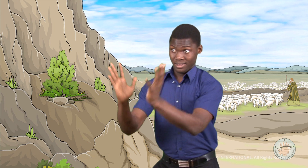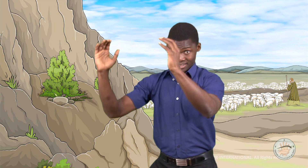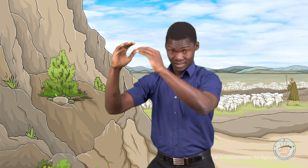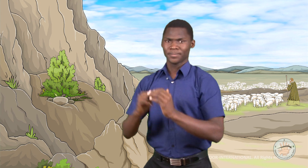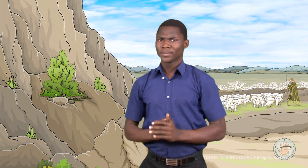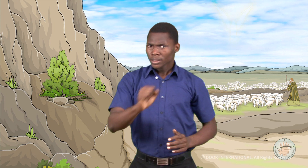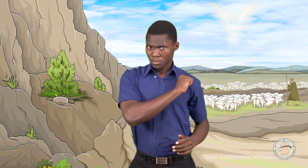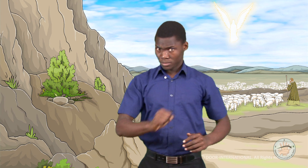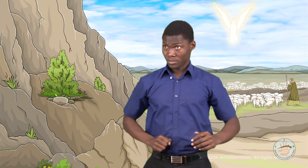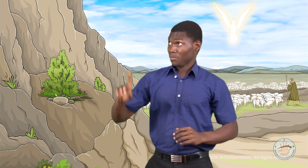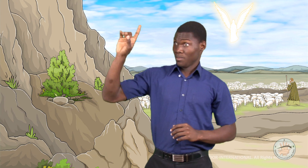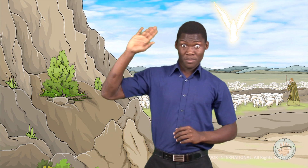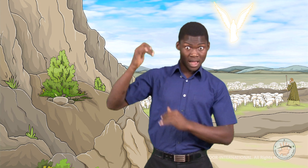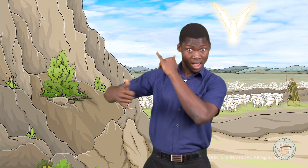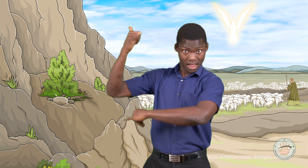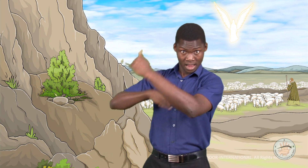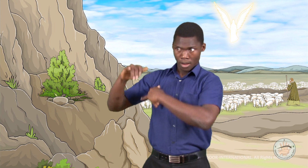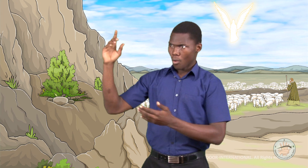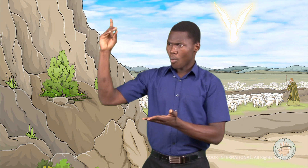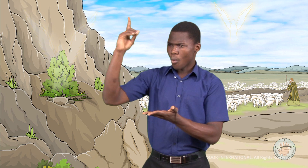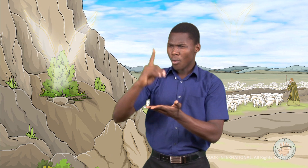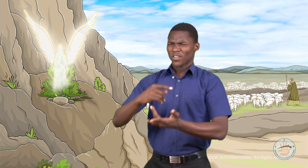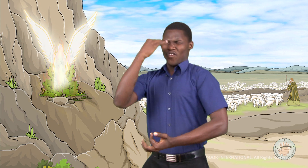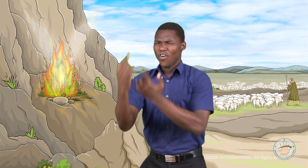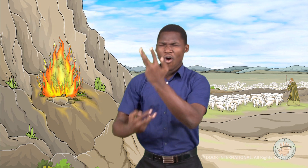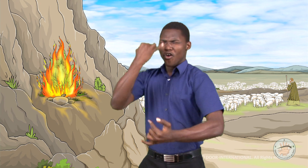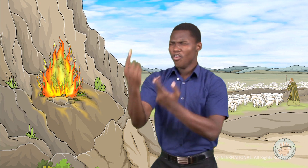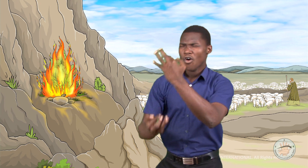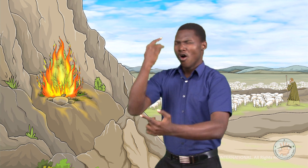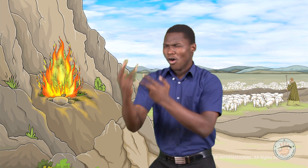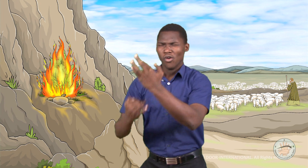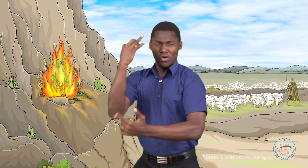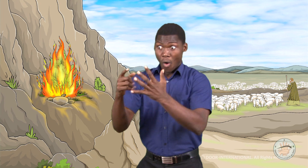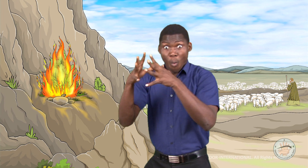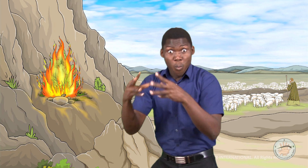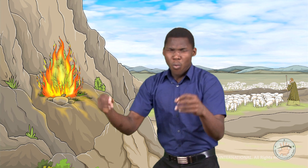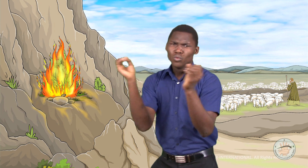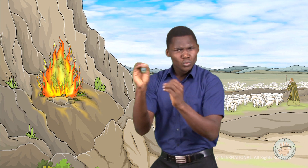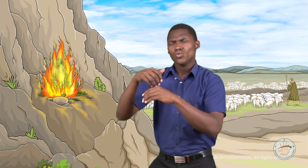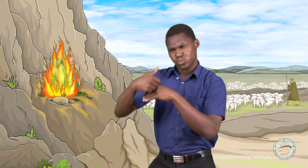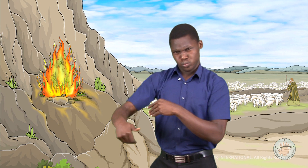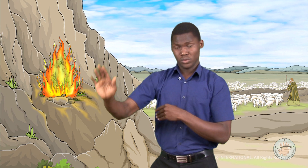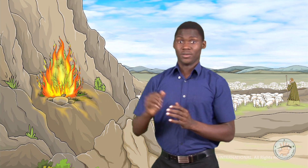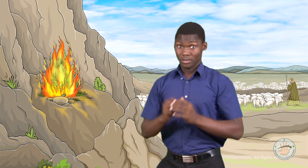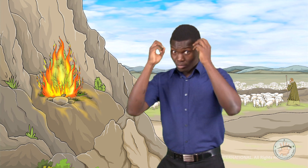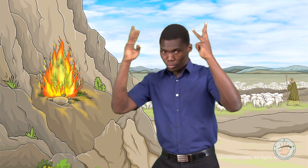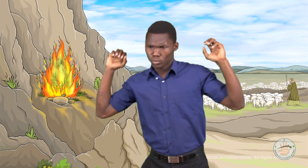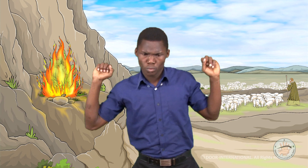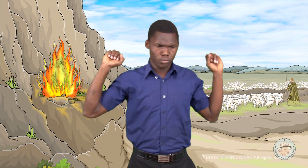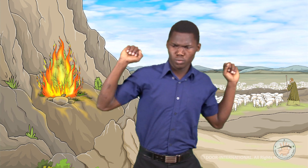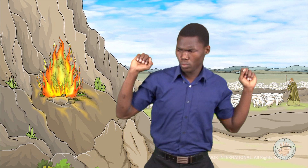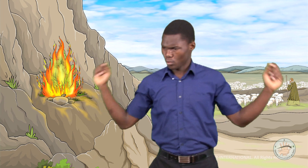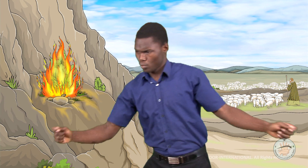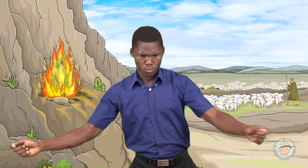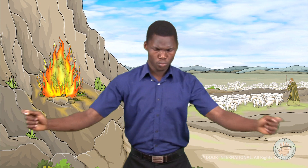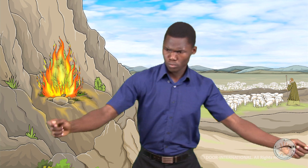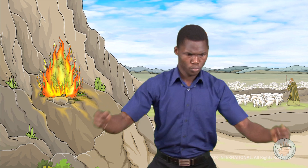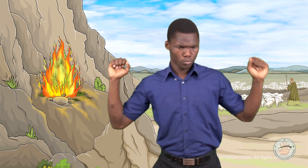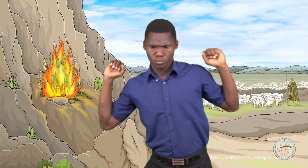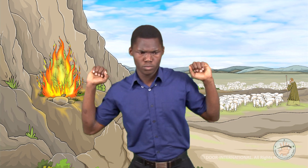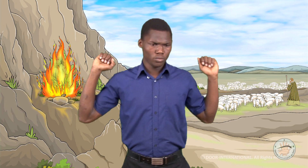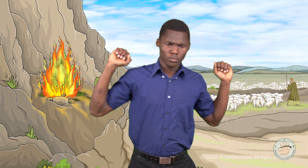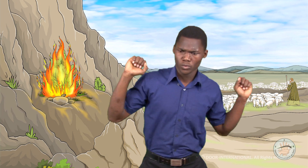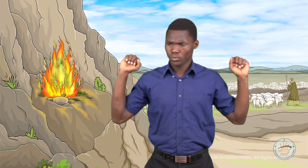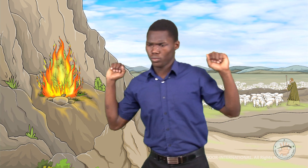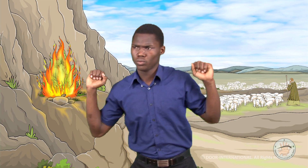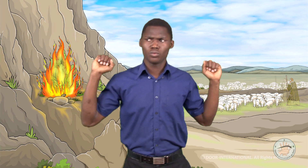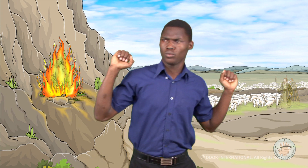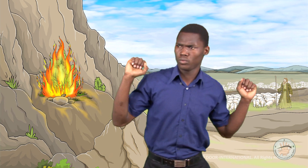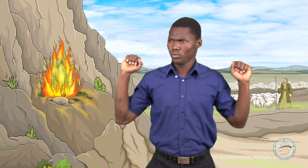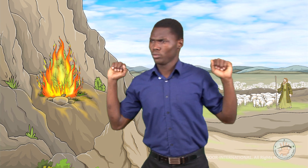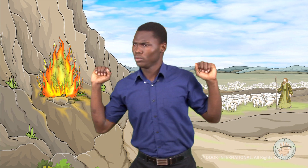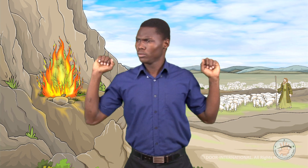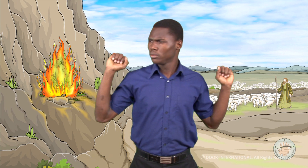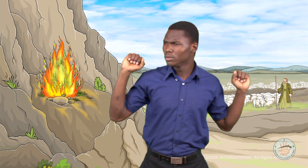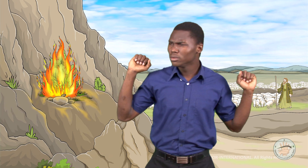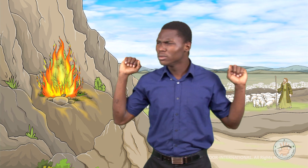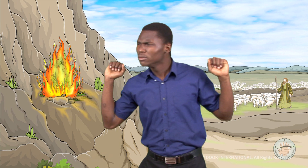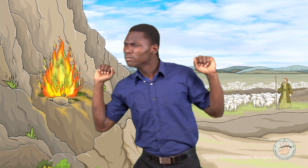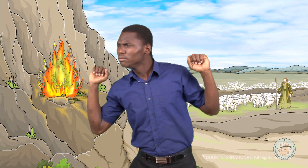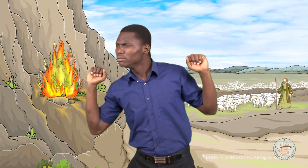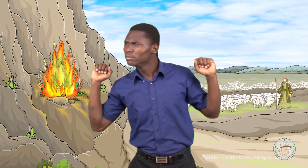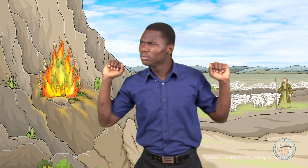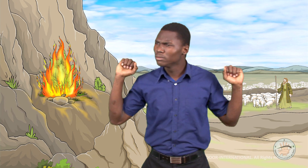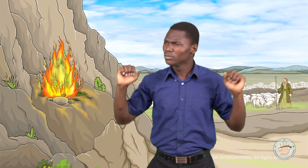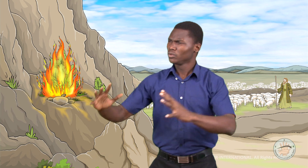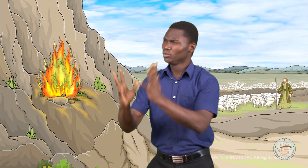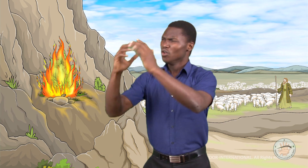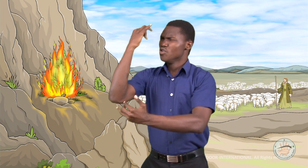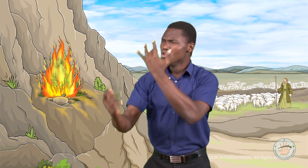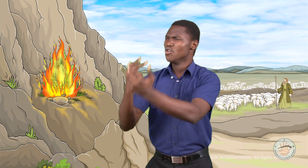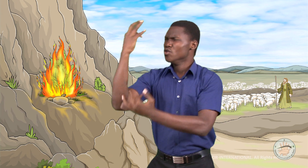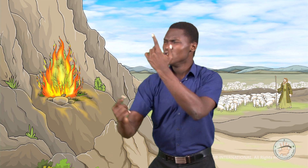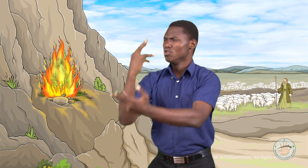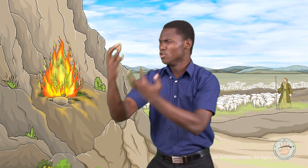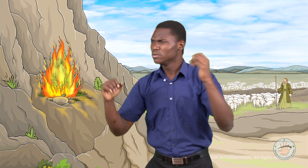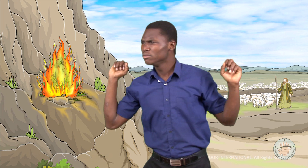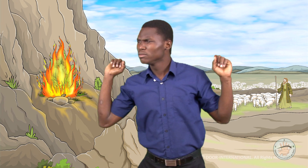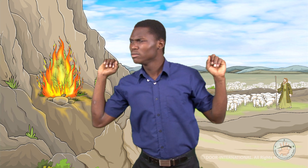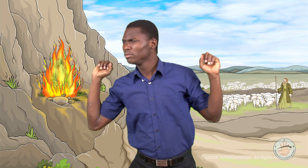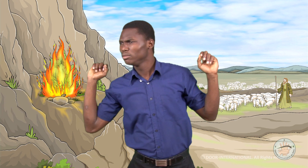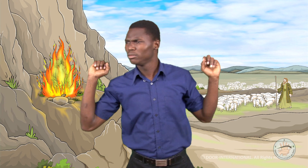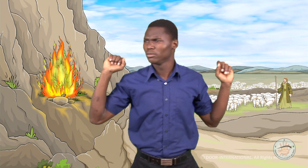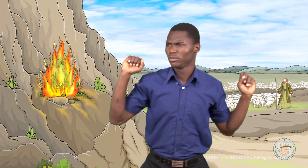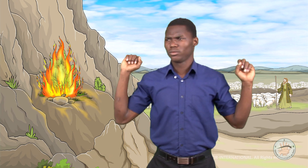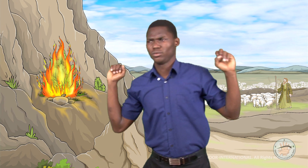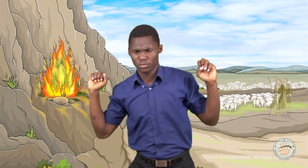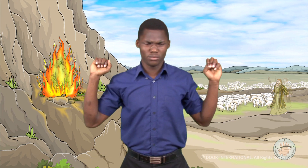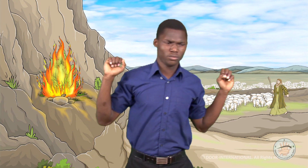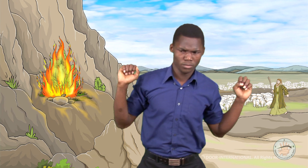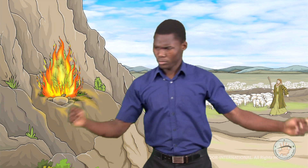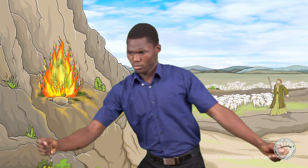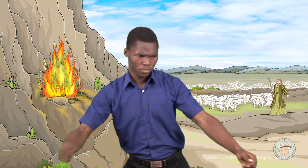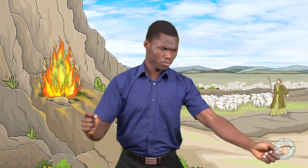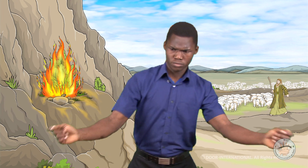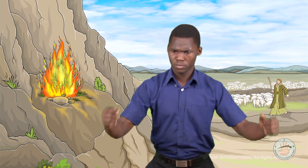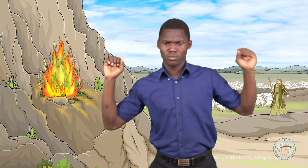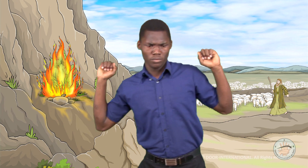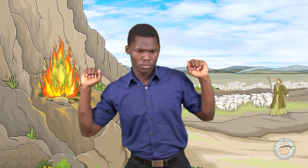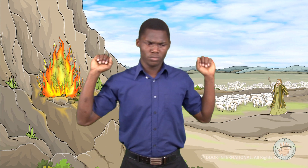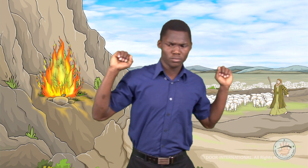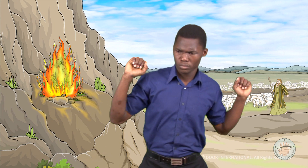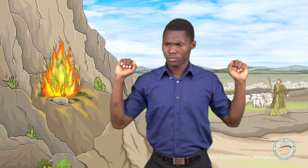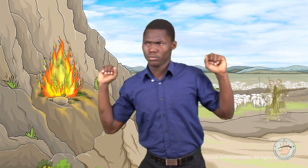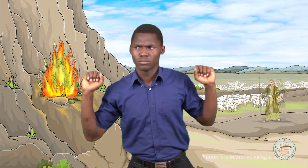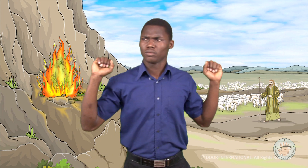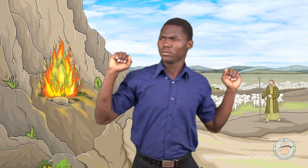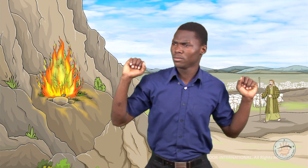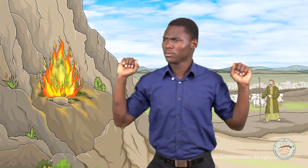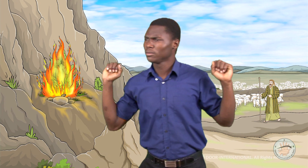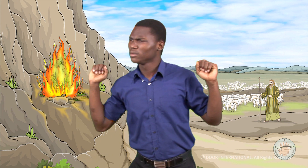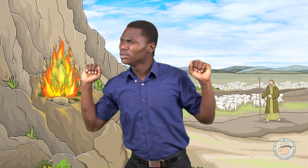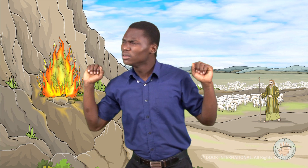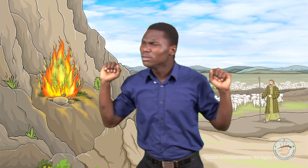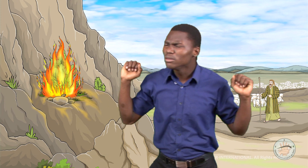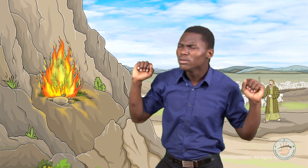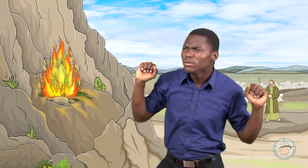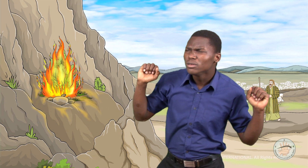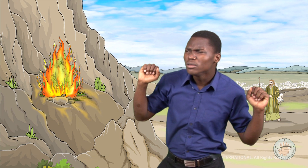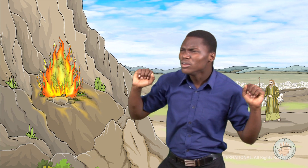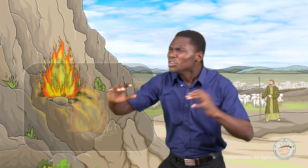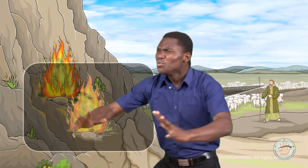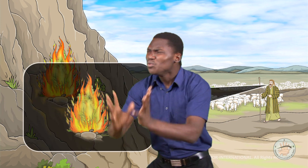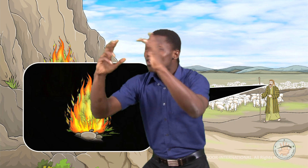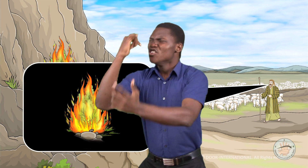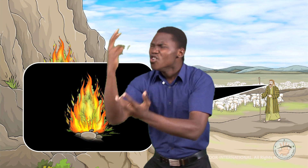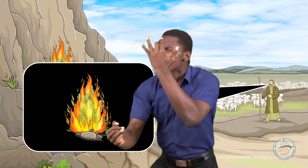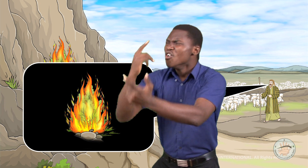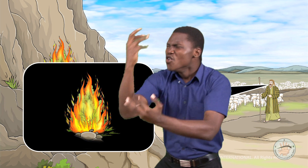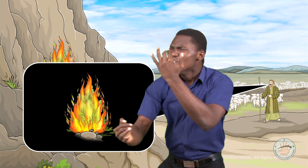There the angel of the LORD appeared to him in a blazing fire from within a bush.